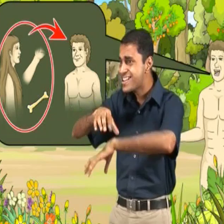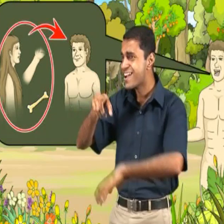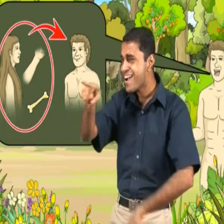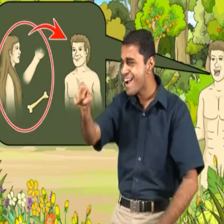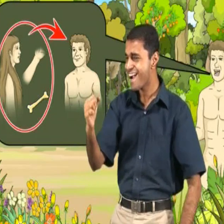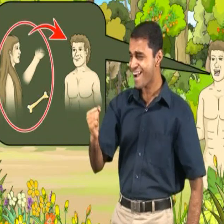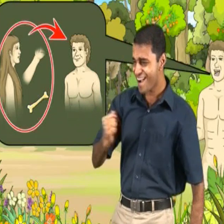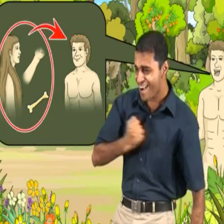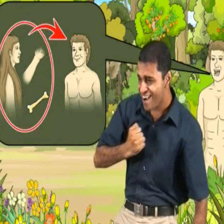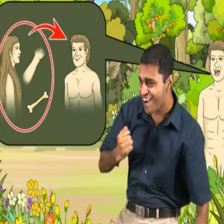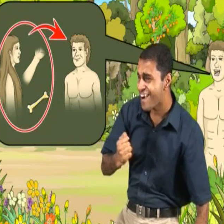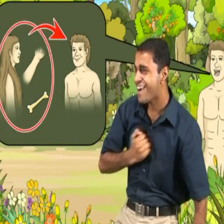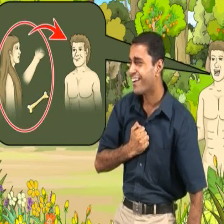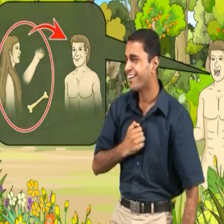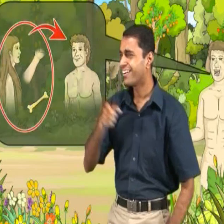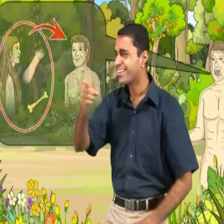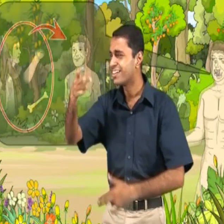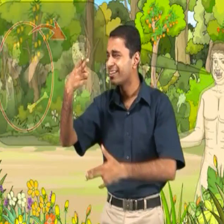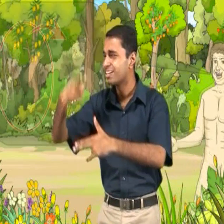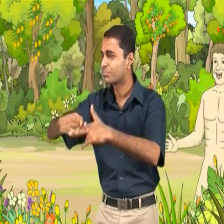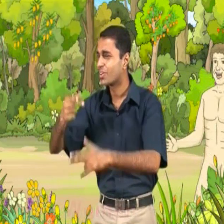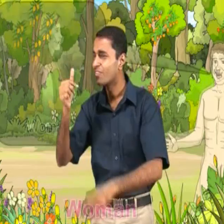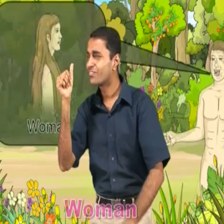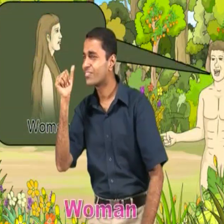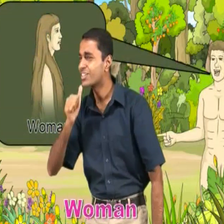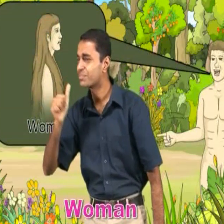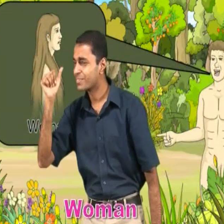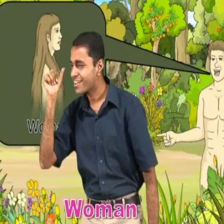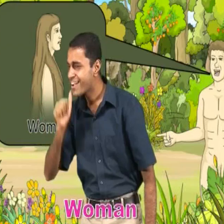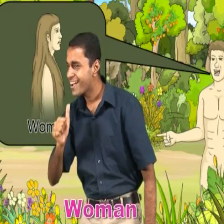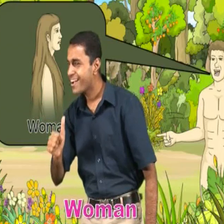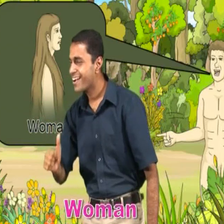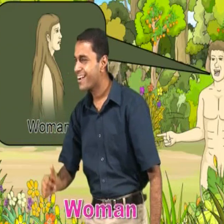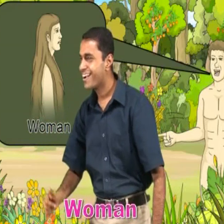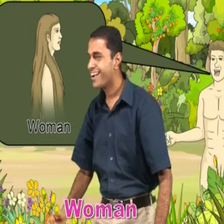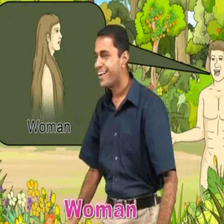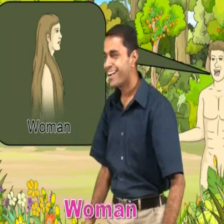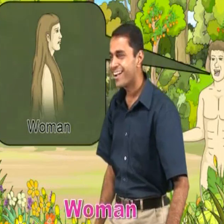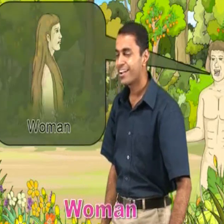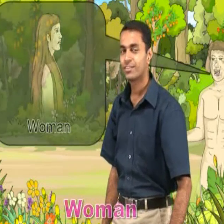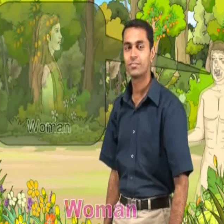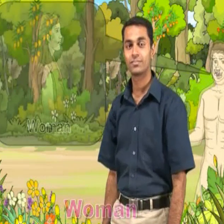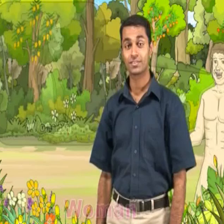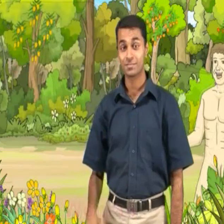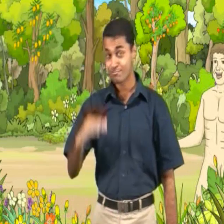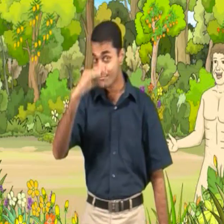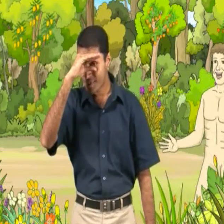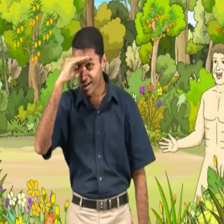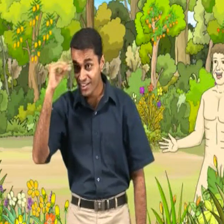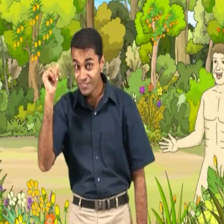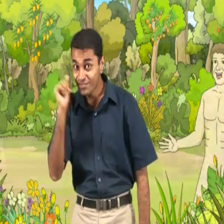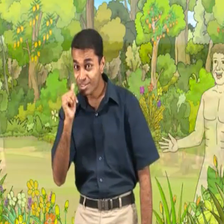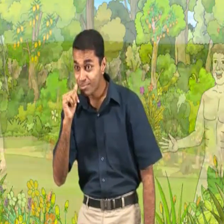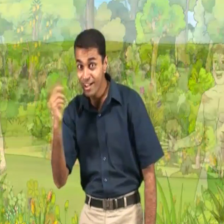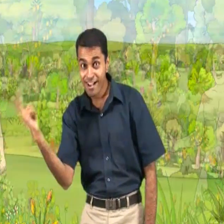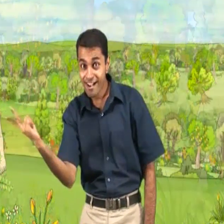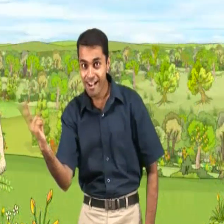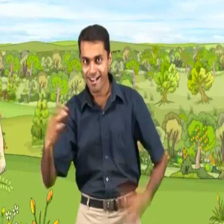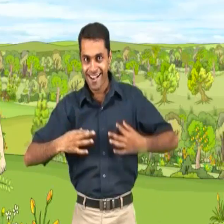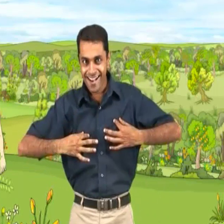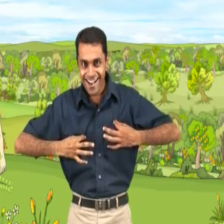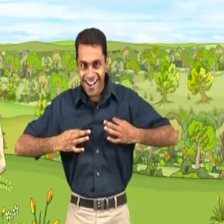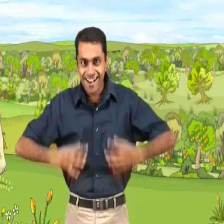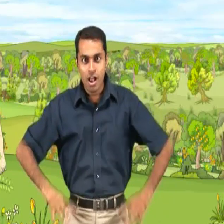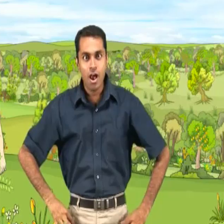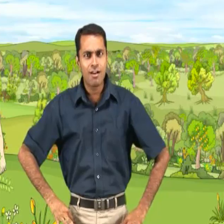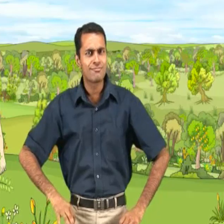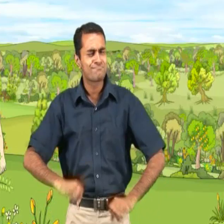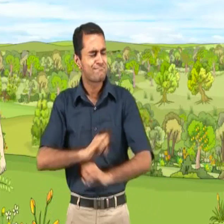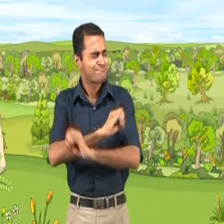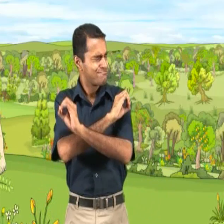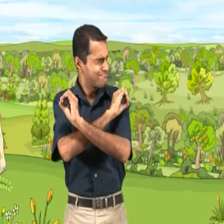she shall be called ‘woman,’ for out of man she was taken.”